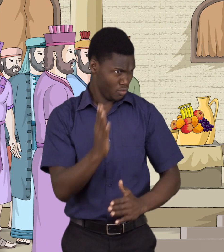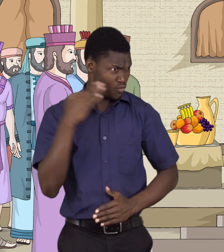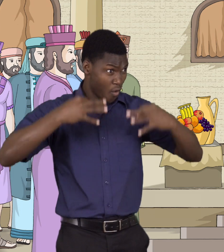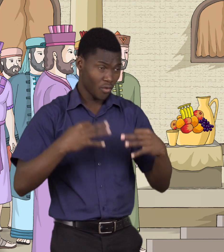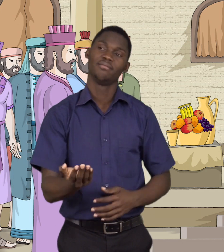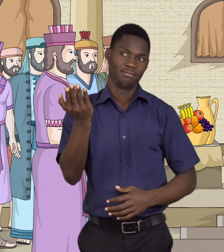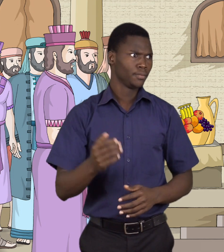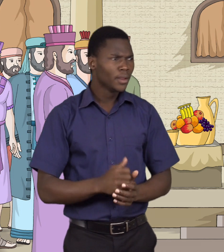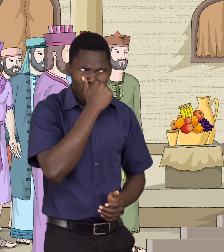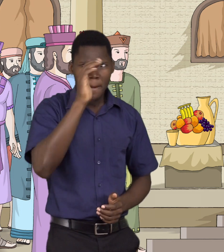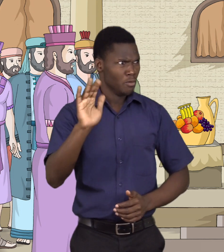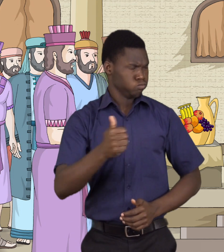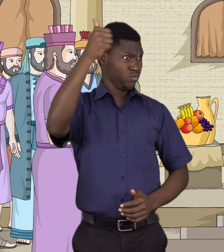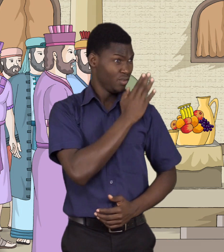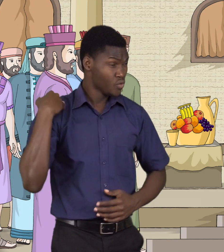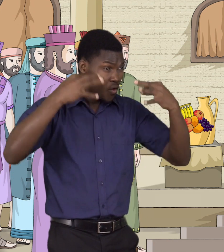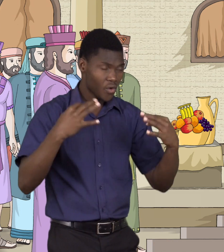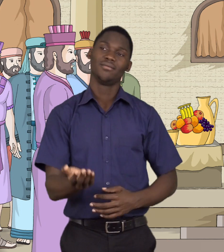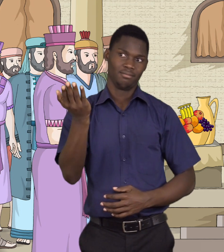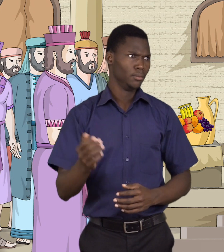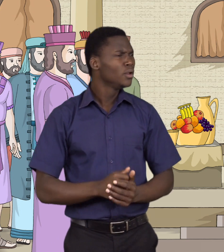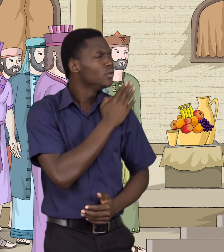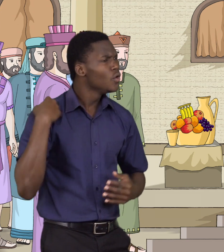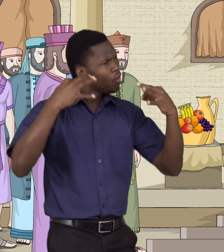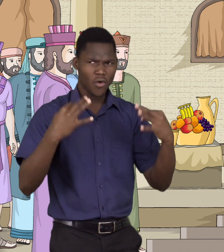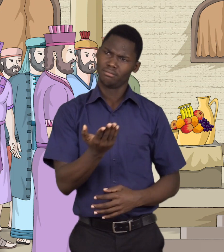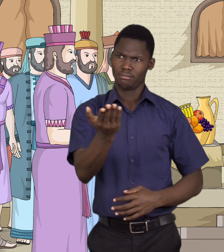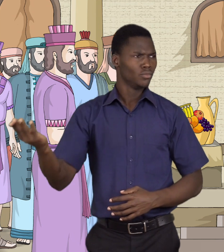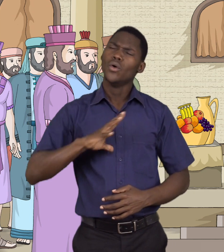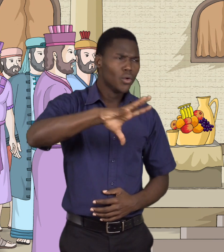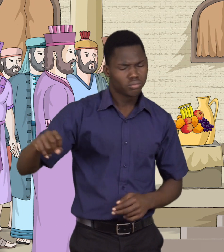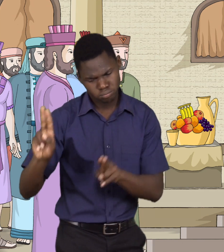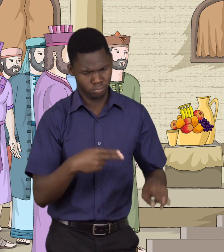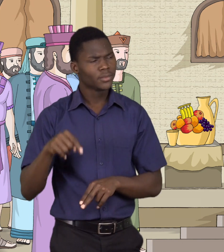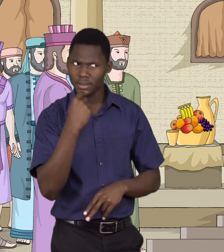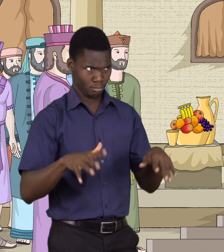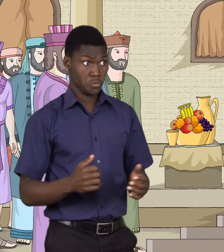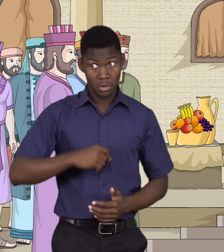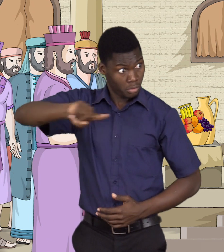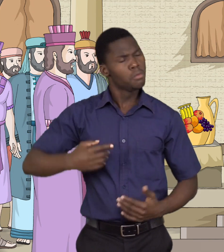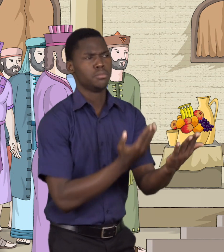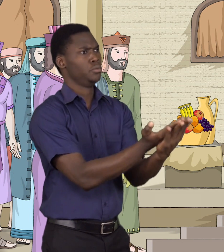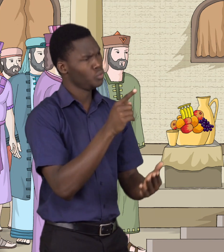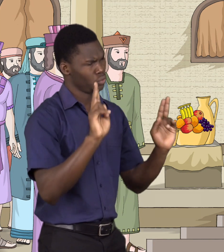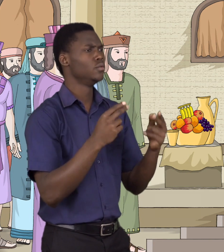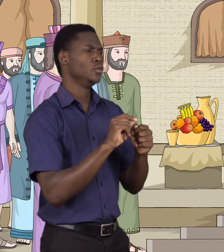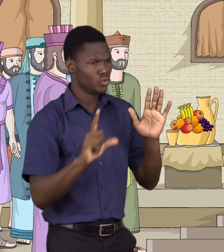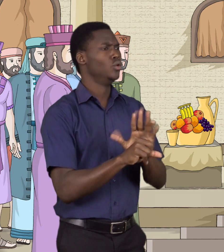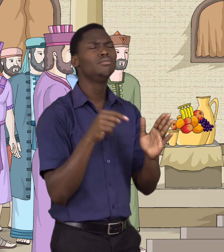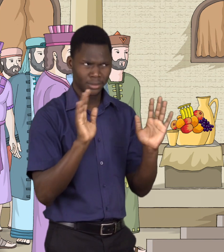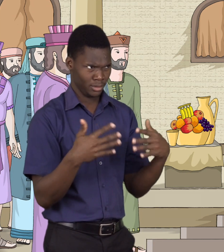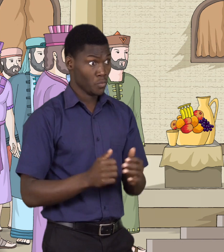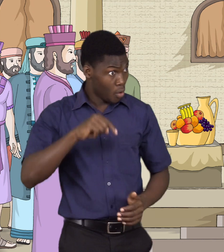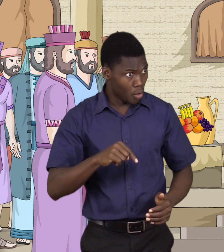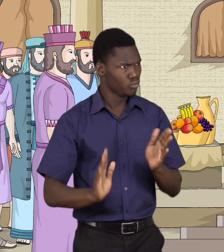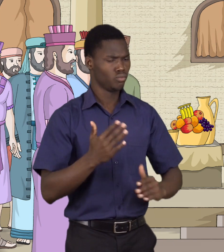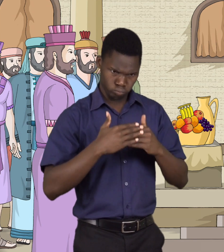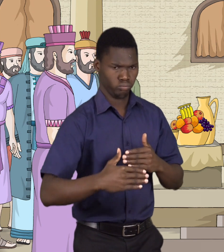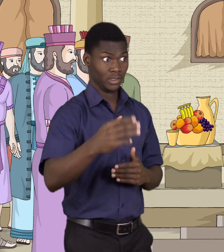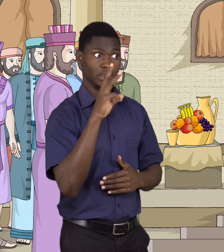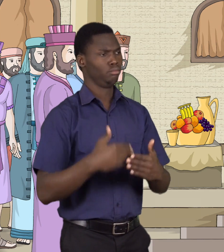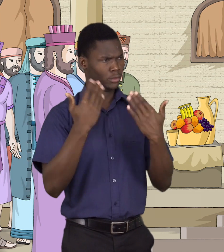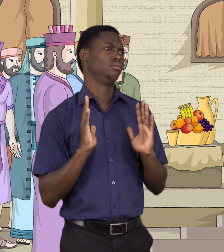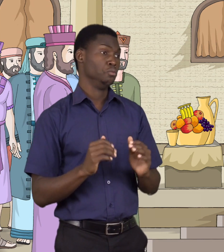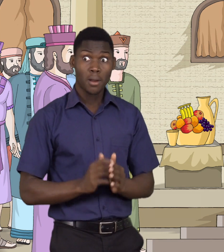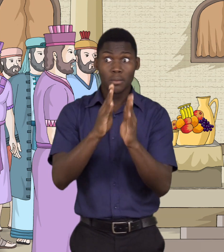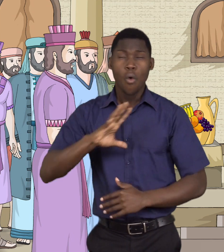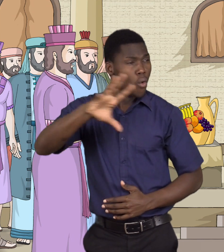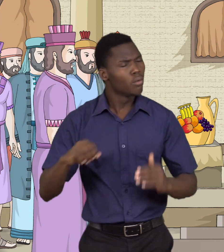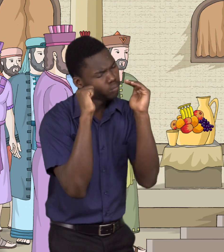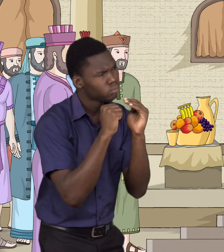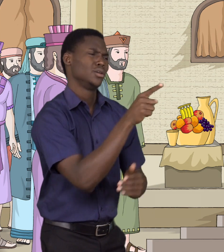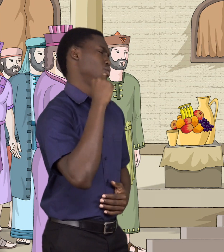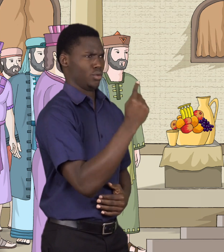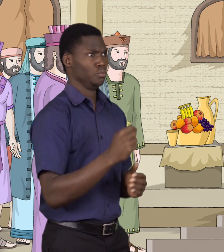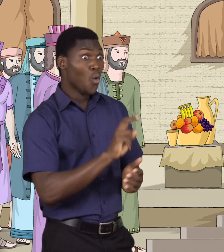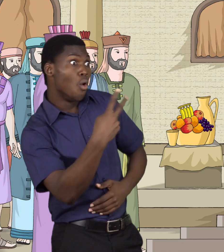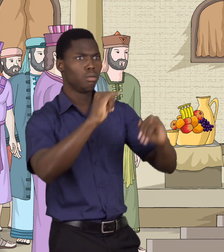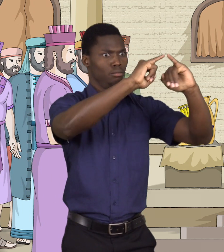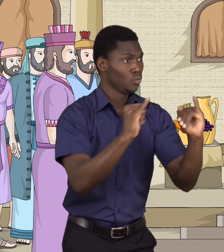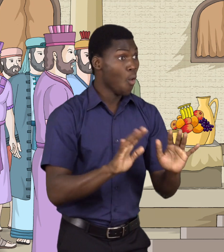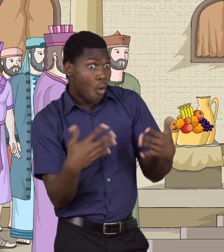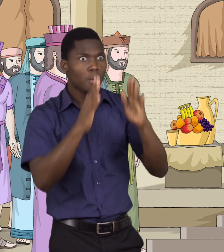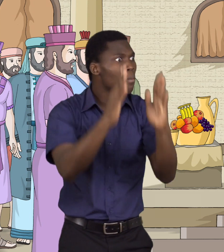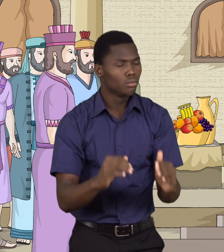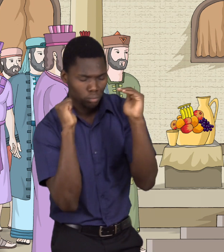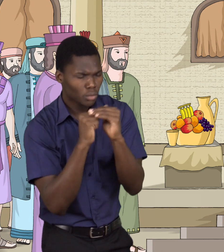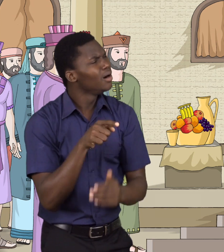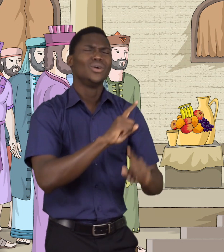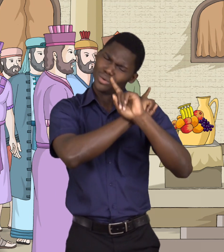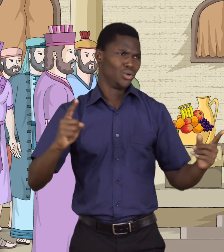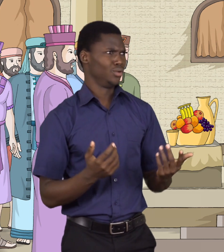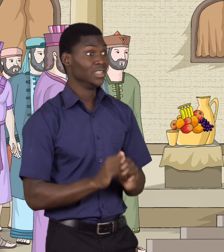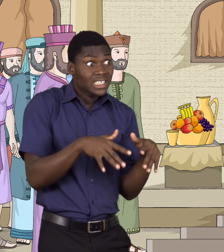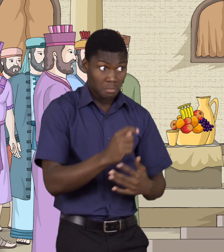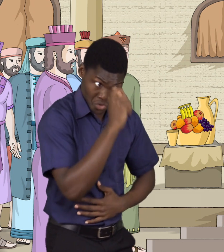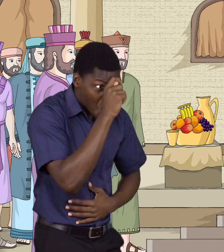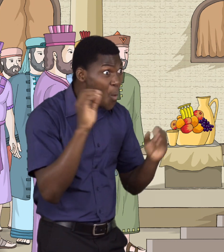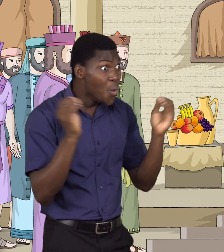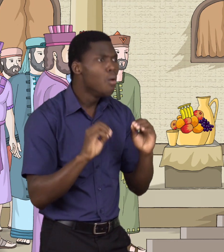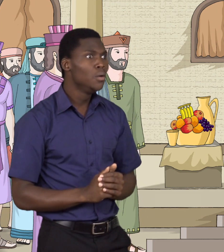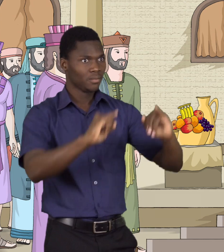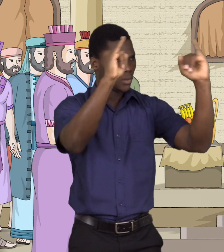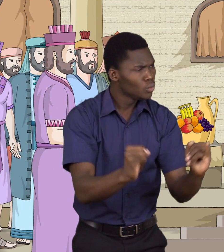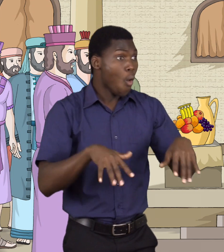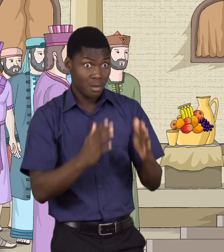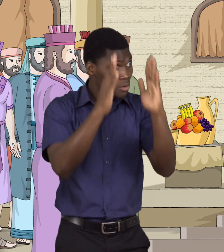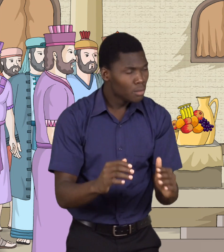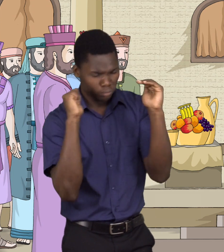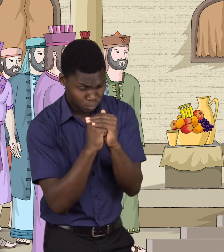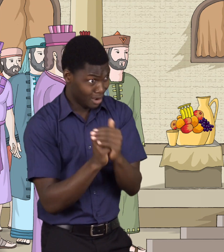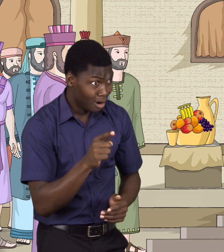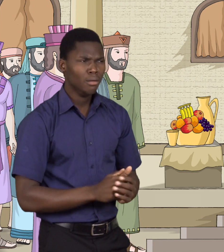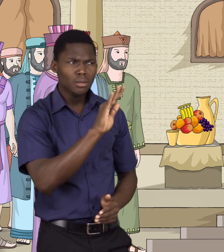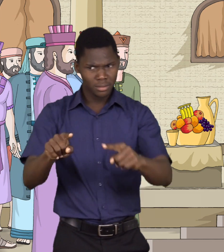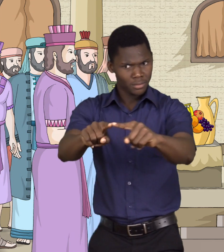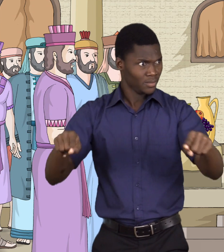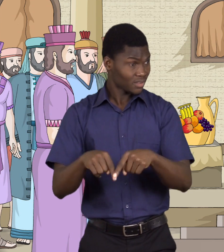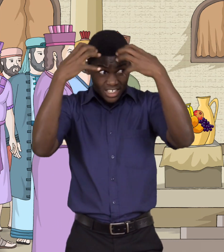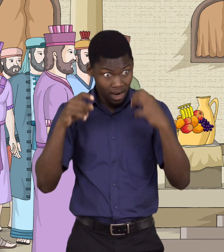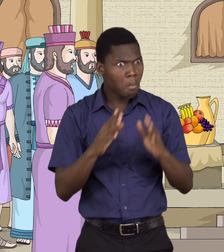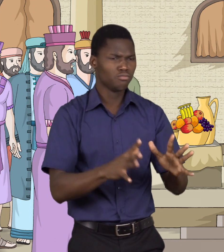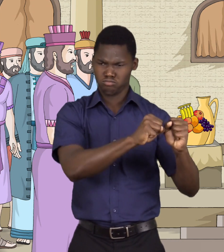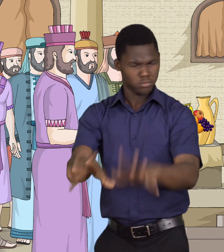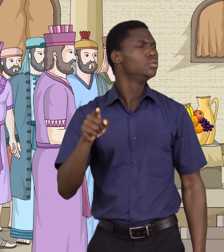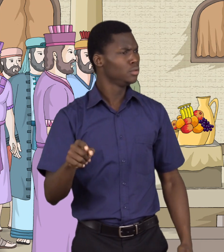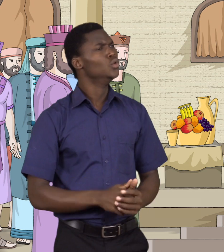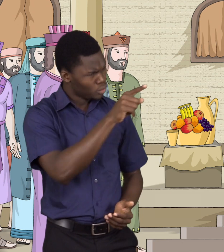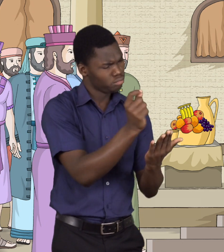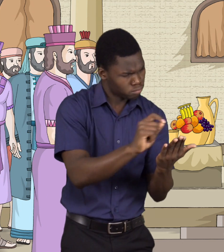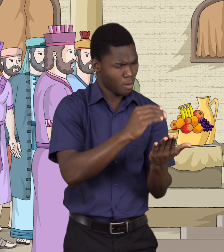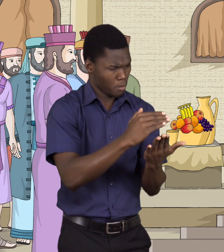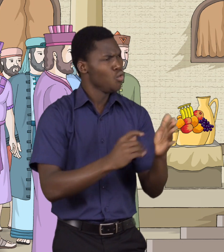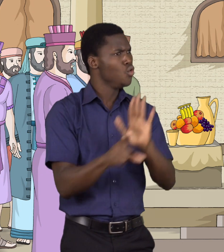All the royal administrators, prefects, satraps, advisers, and governors have agreed that the king should establish an ordinance and enforce a decree that for thirty days anyone who petitions any god or man except you, O king, will be thrown into the den of lions.